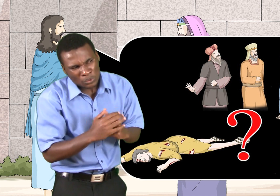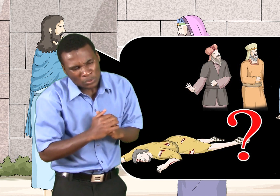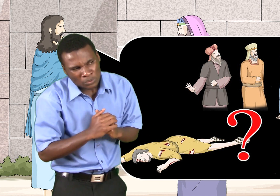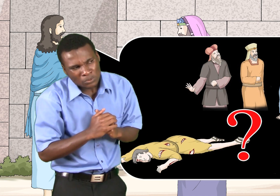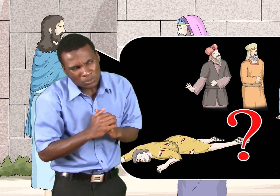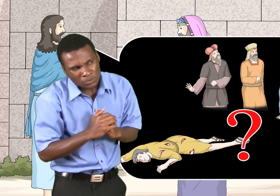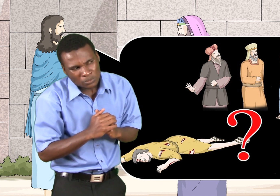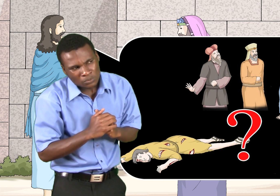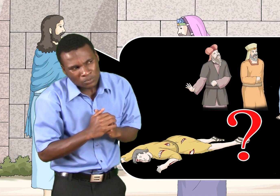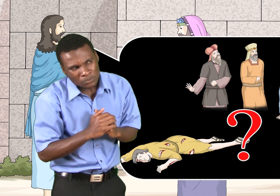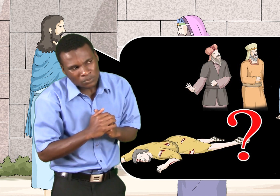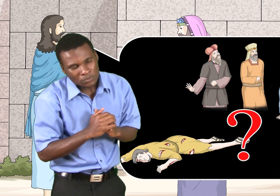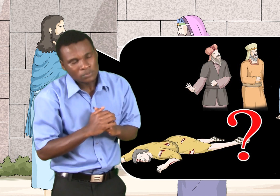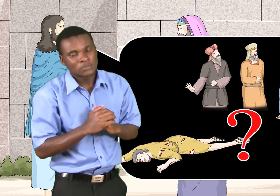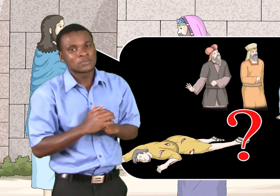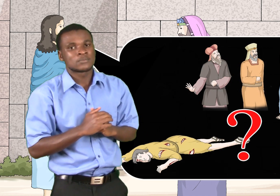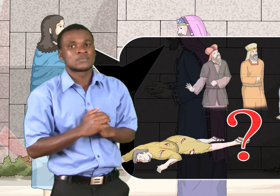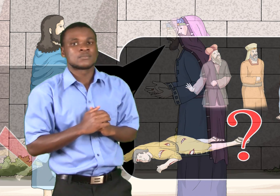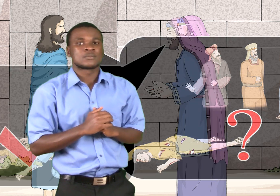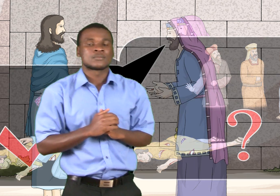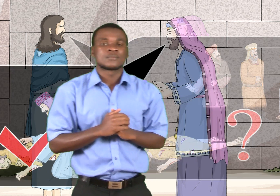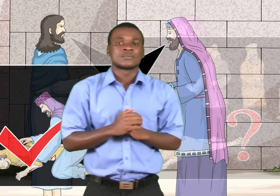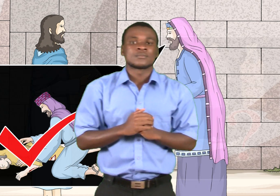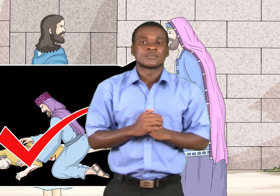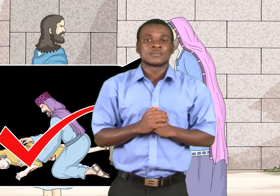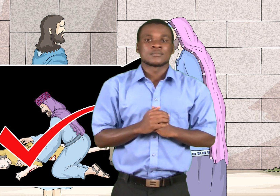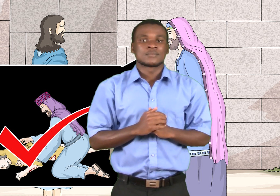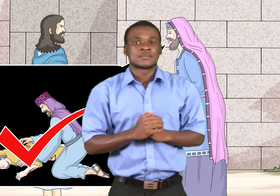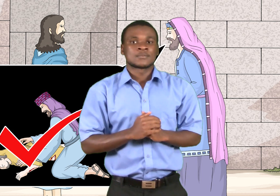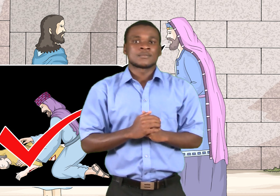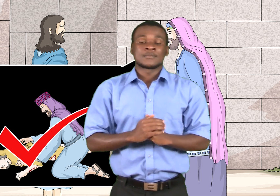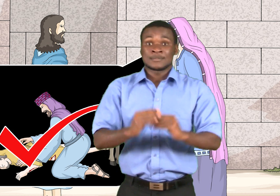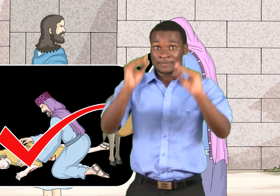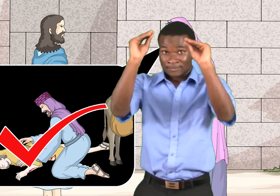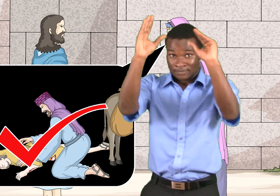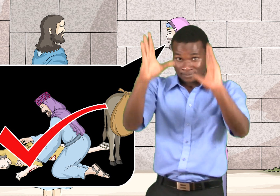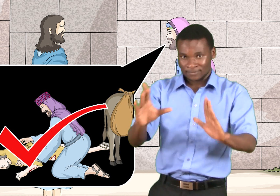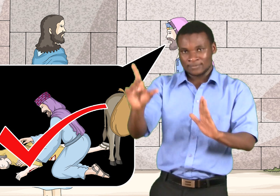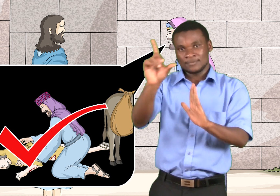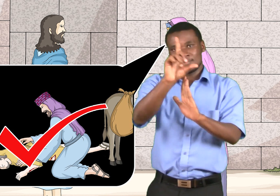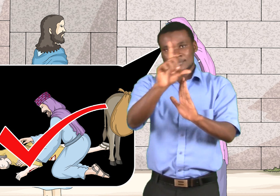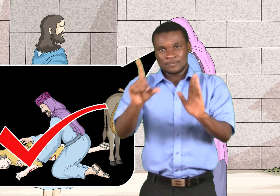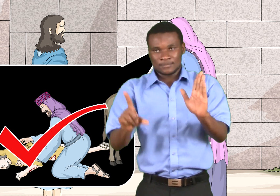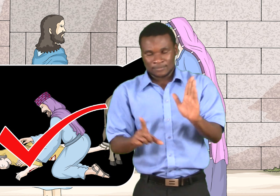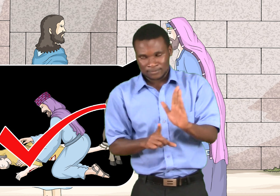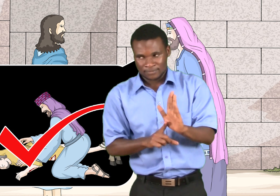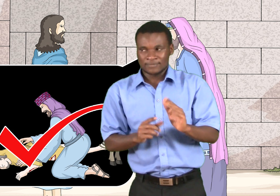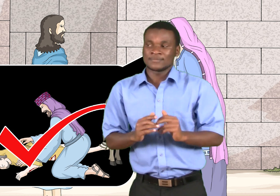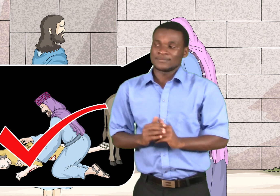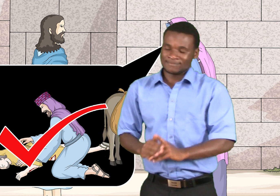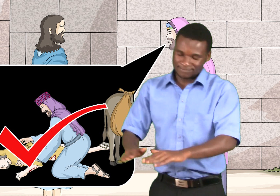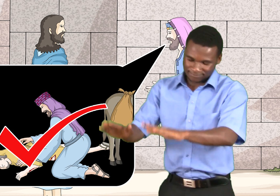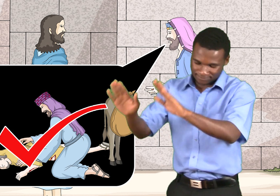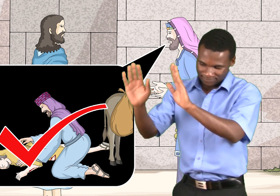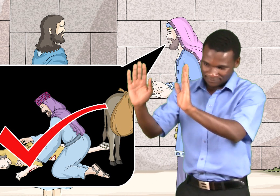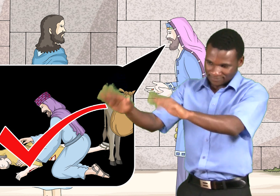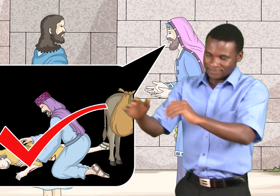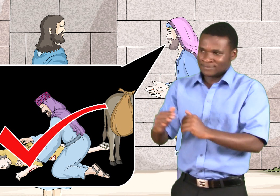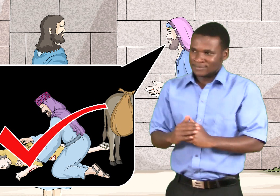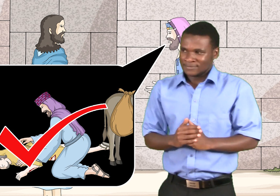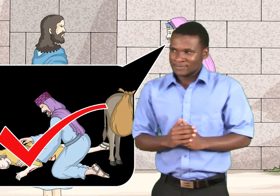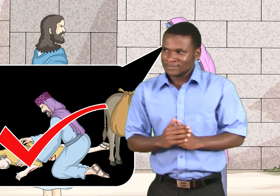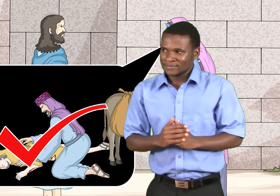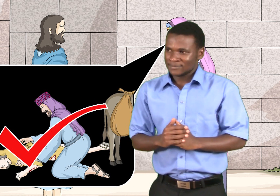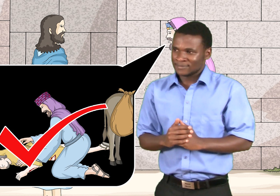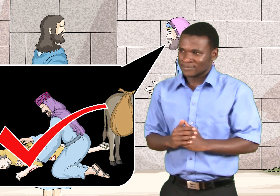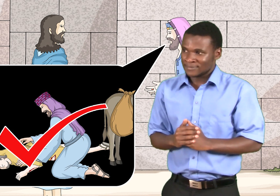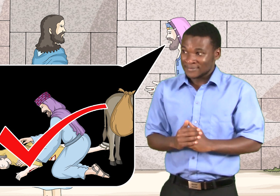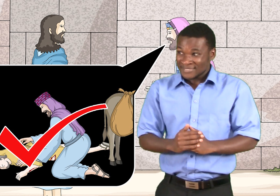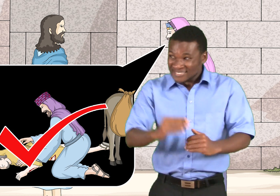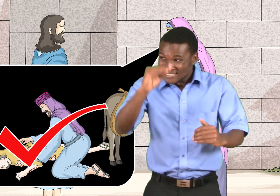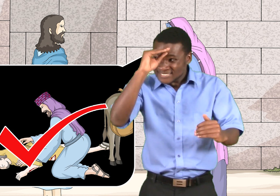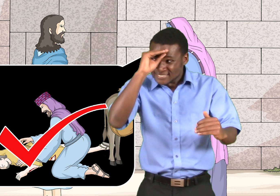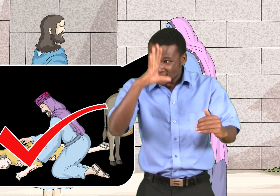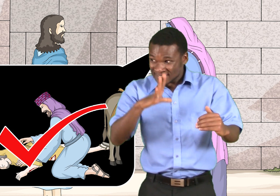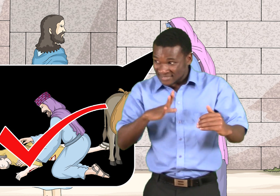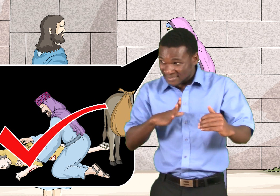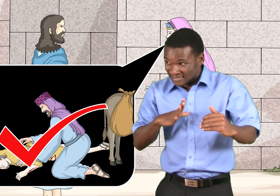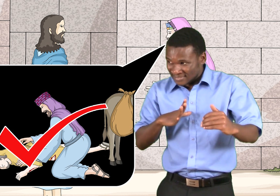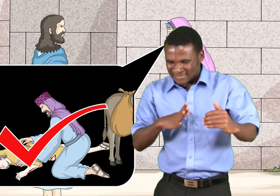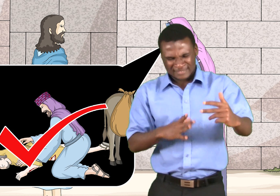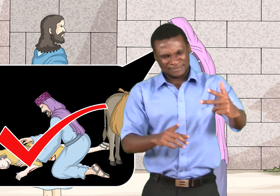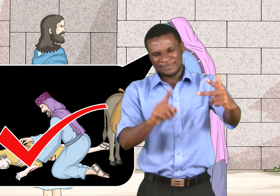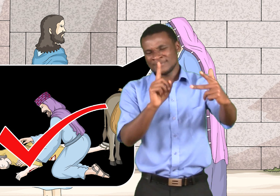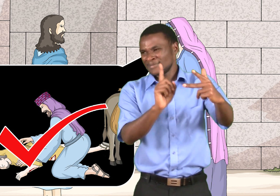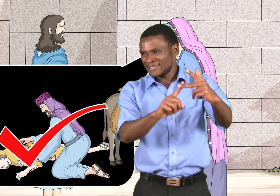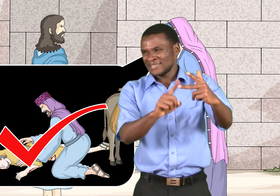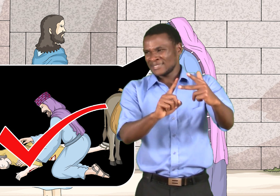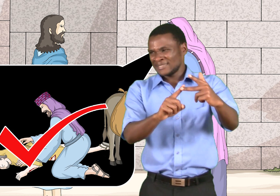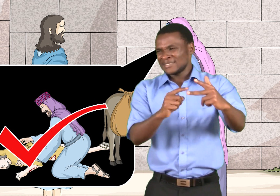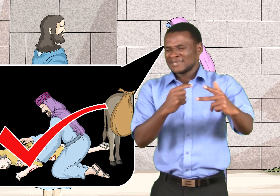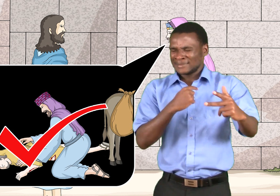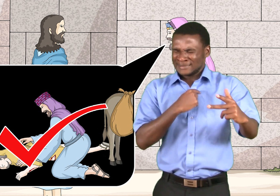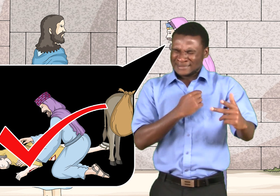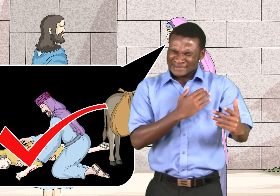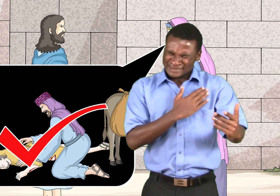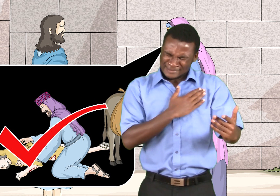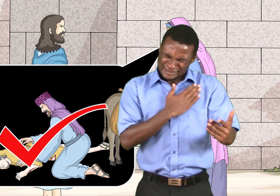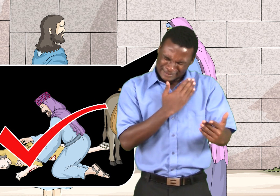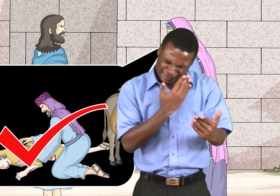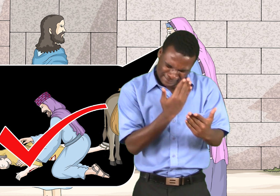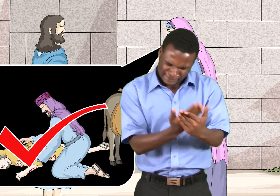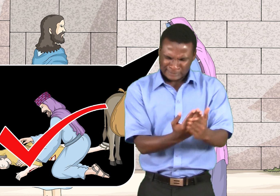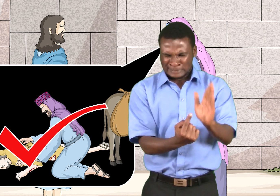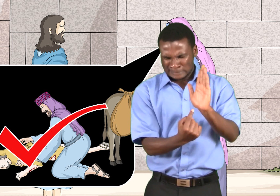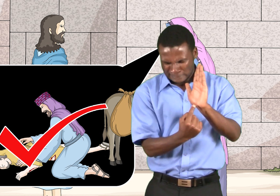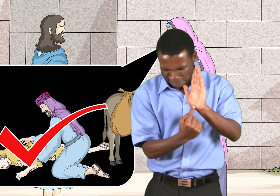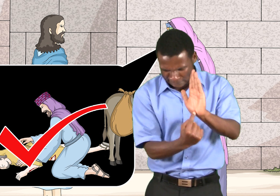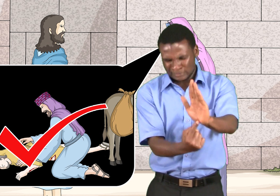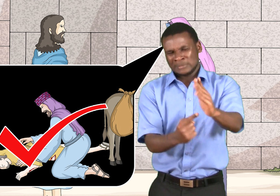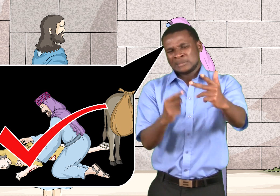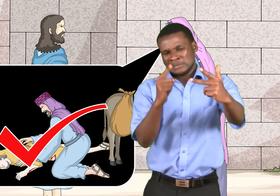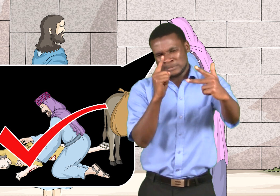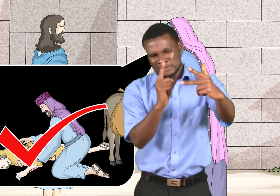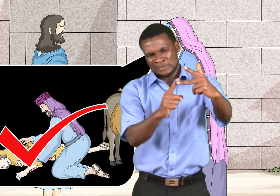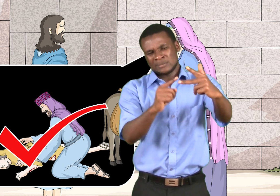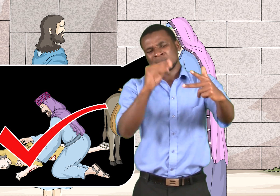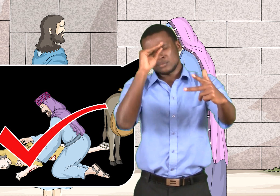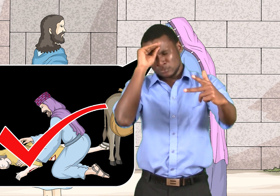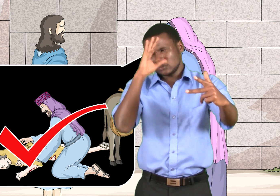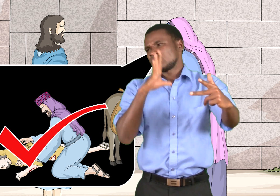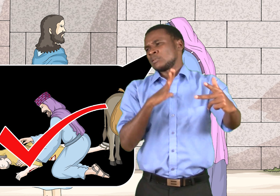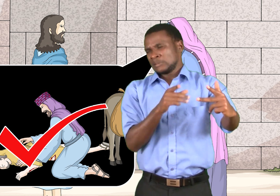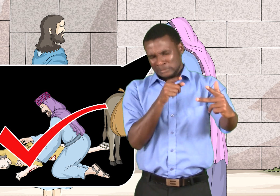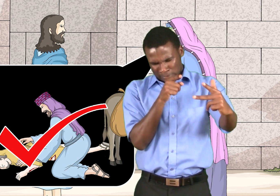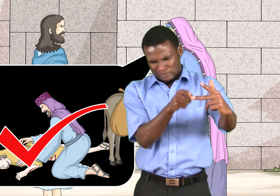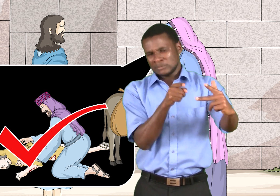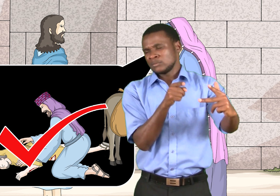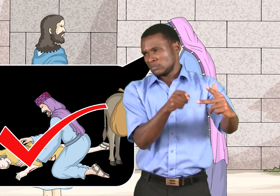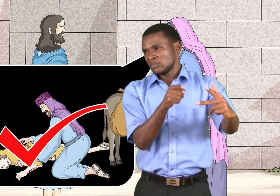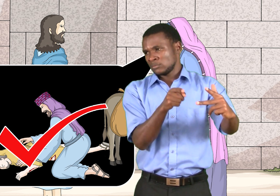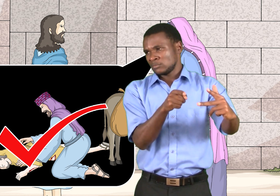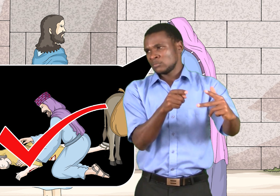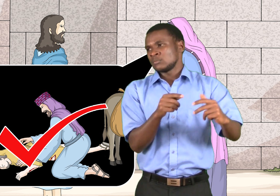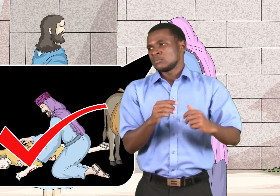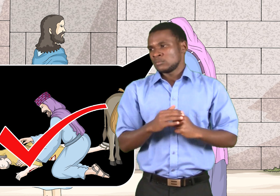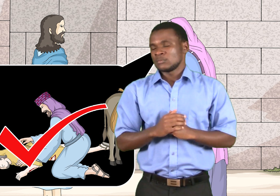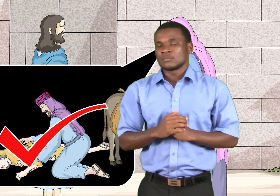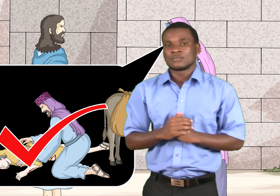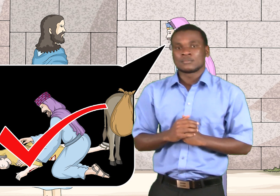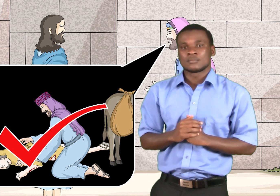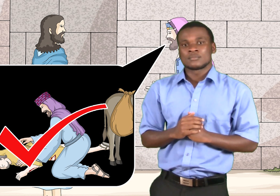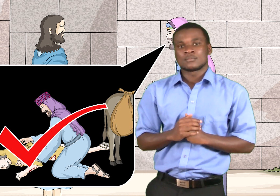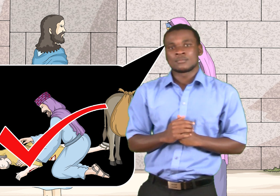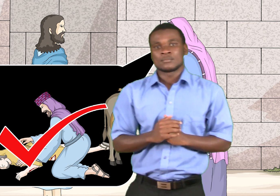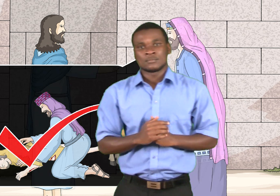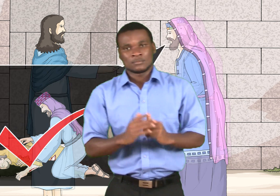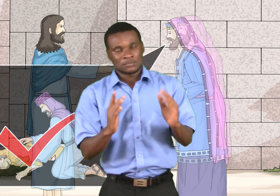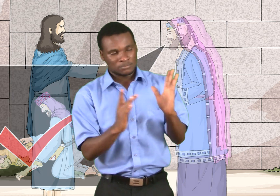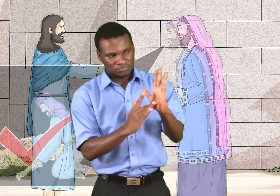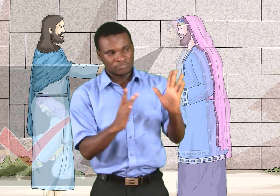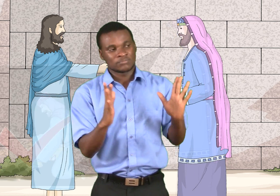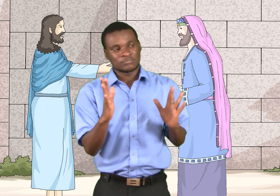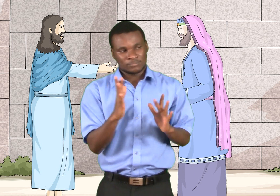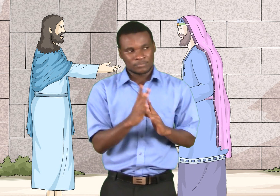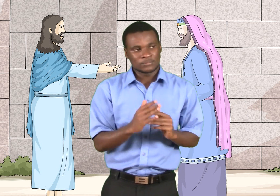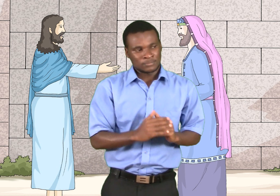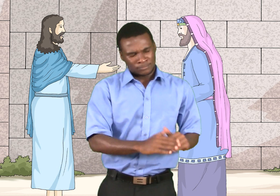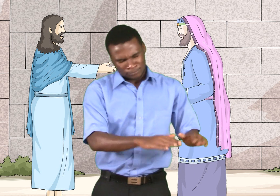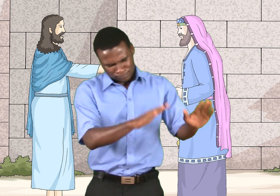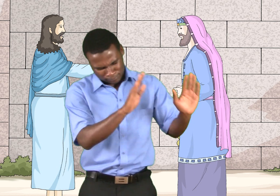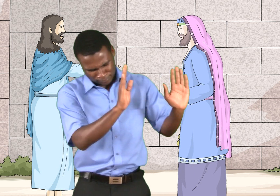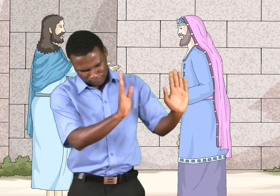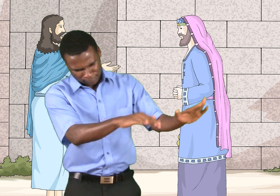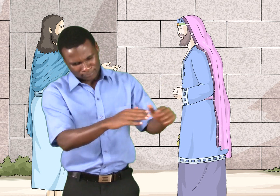“The one who showed him mercy,” replied the expert in the law.